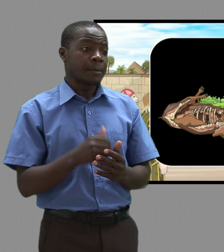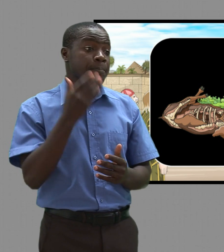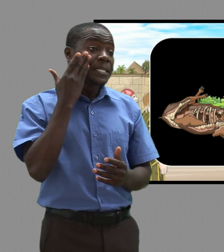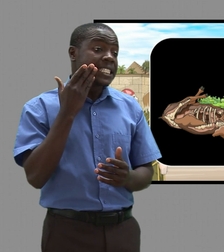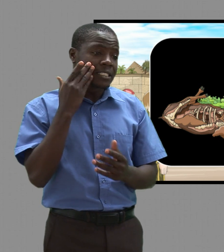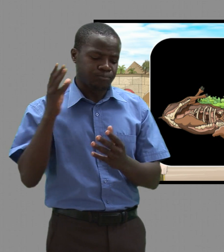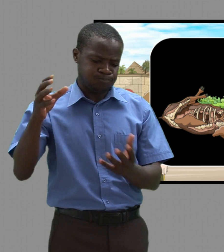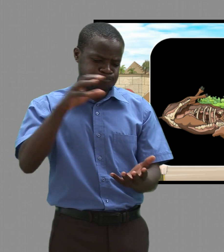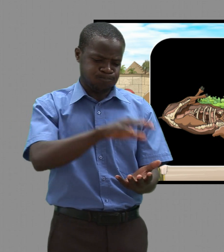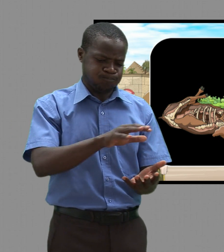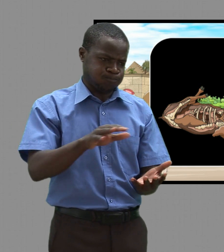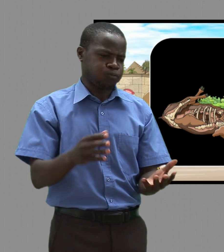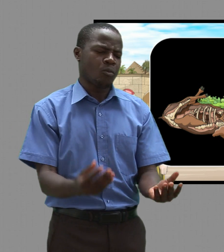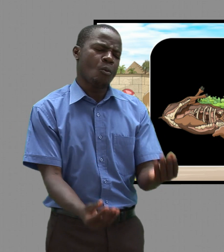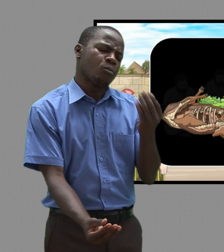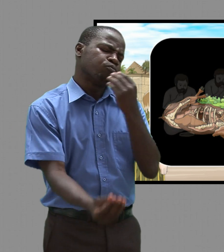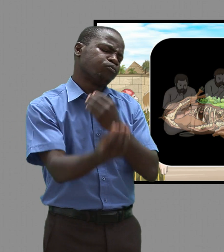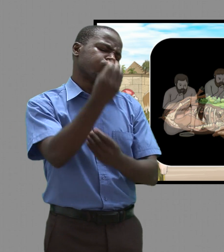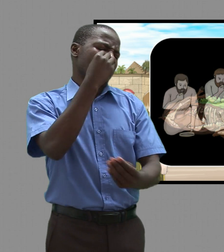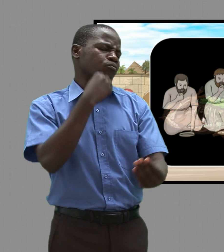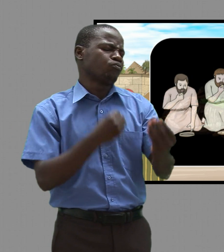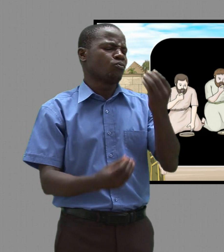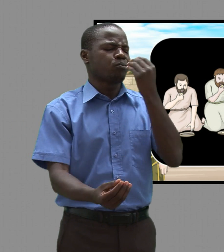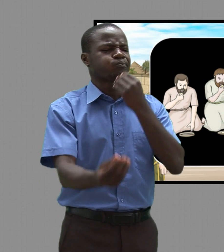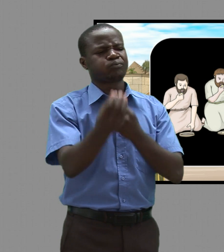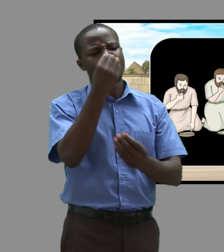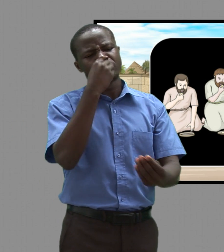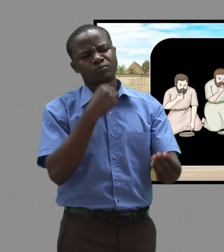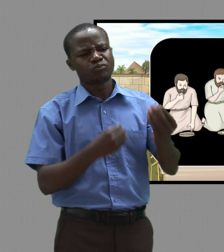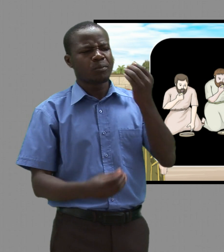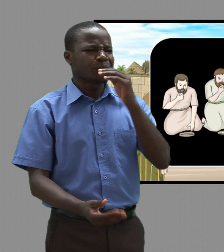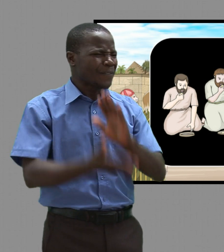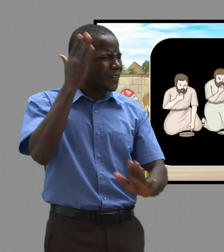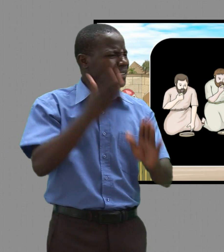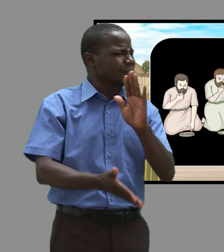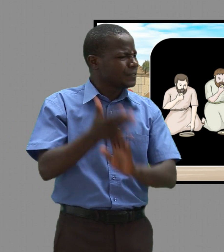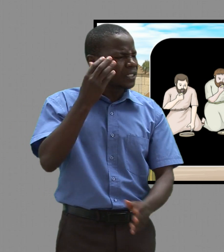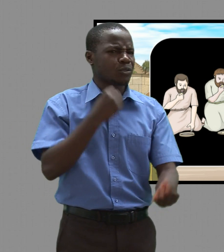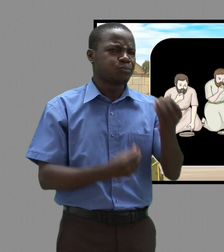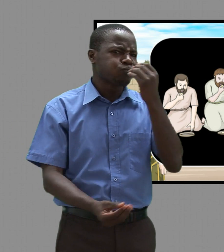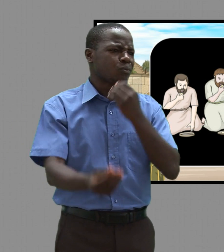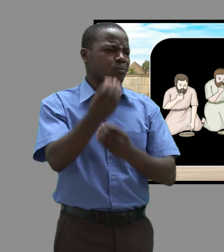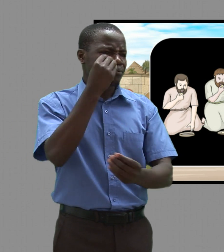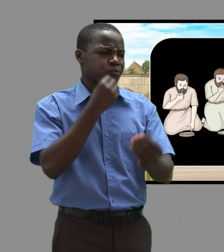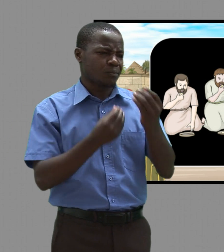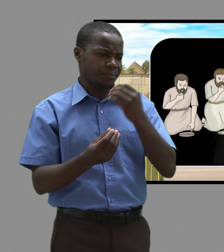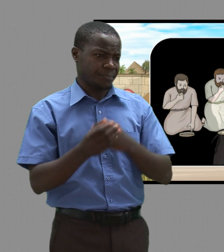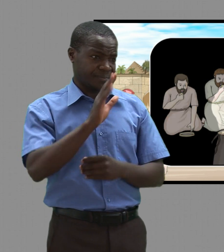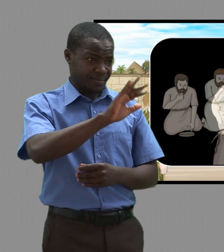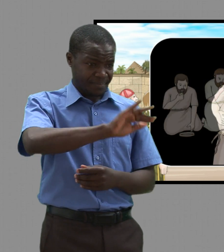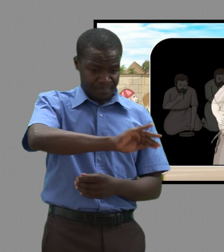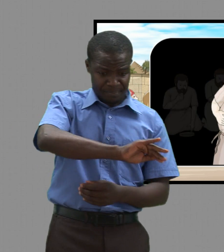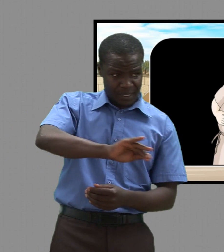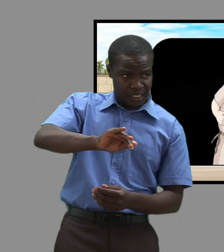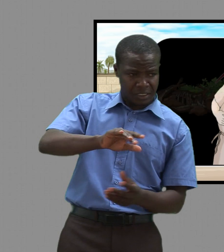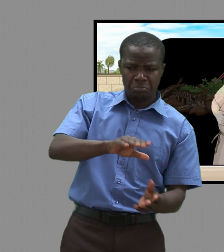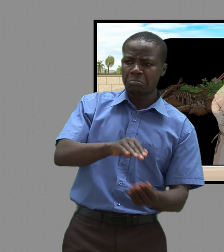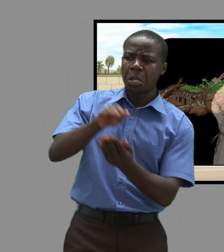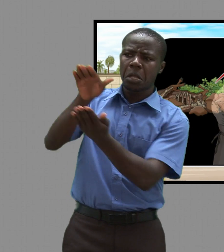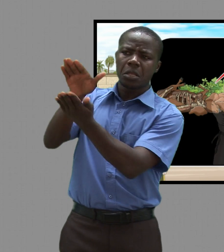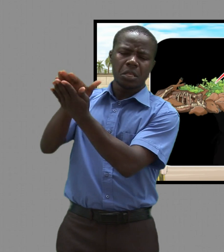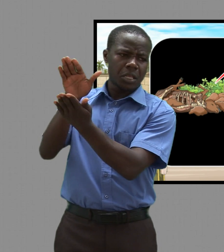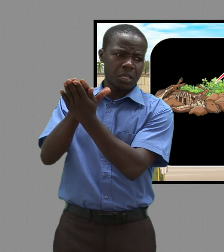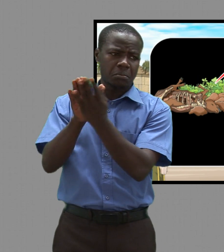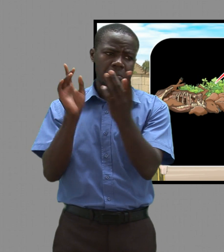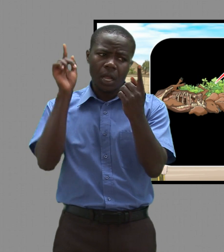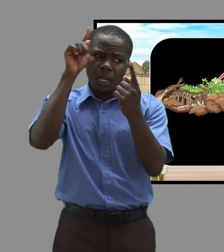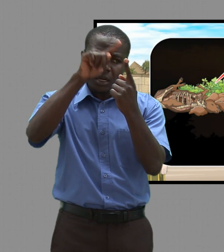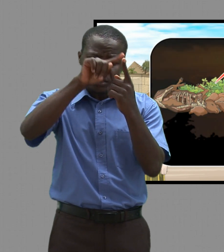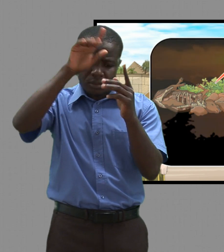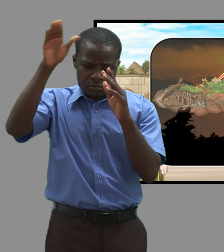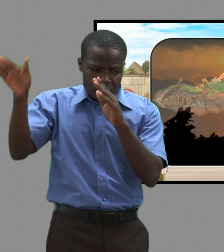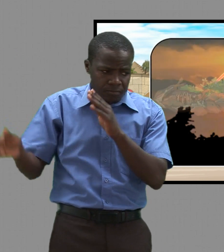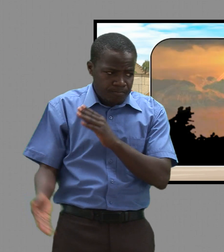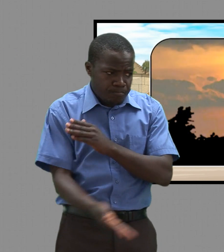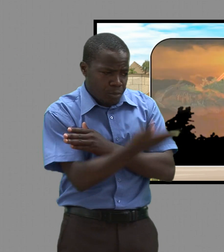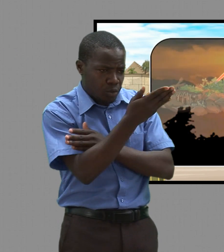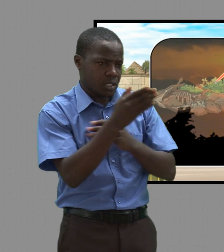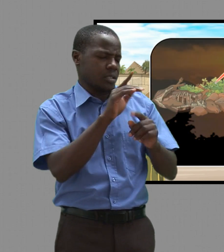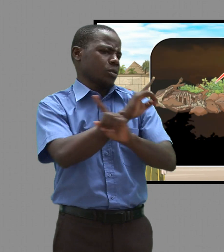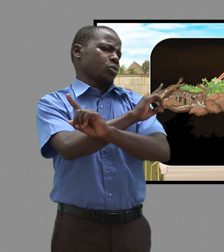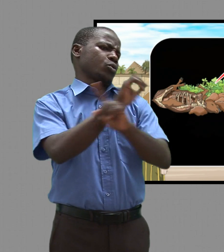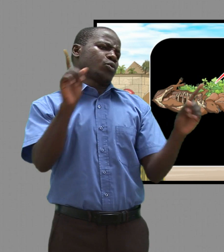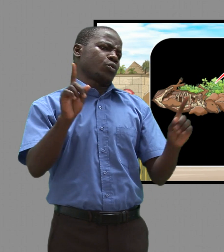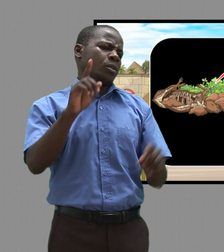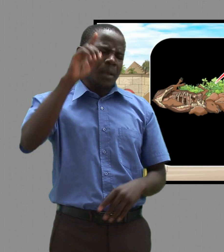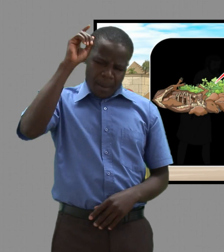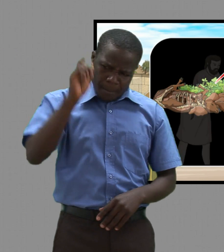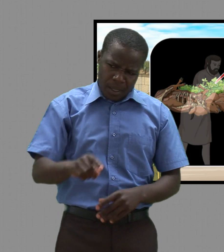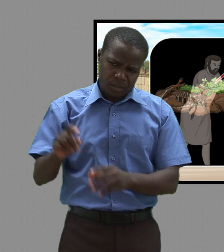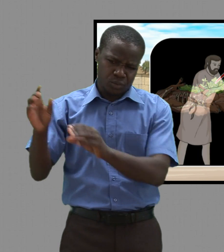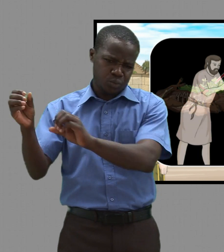You are to eat in haste; it is the LORD’s Passover.